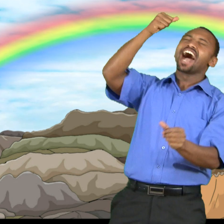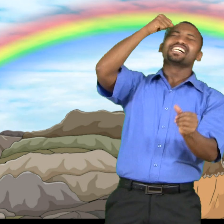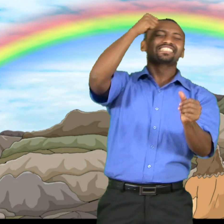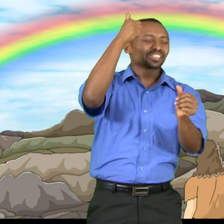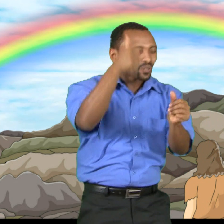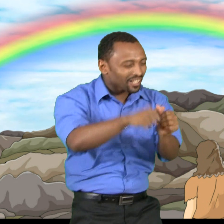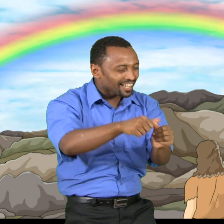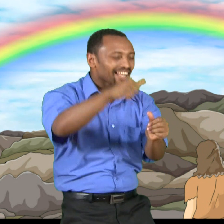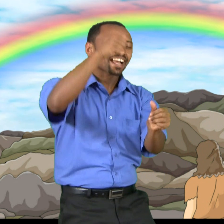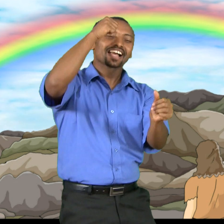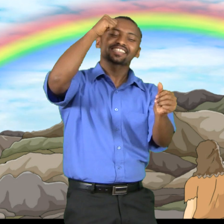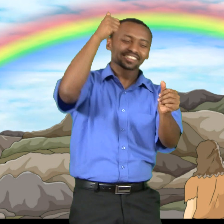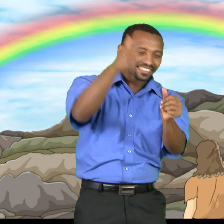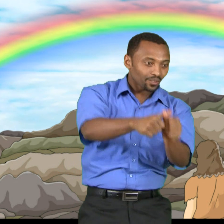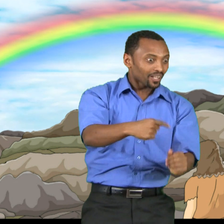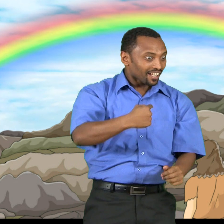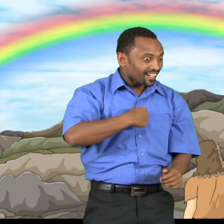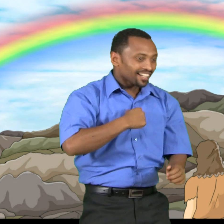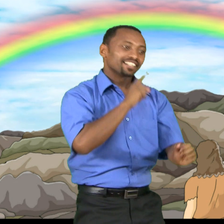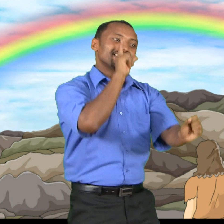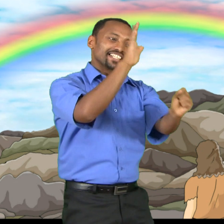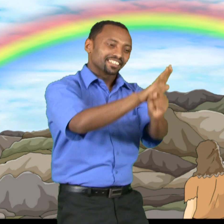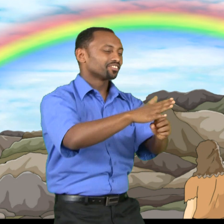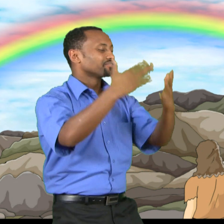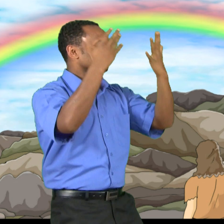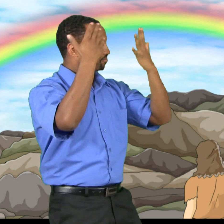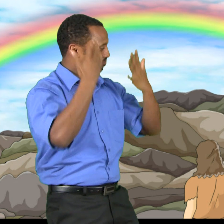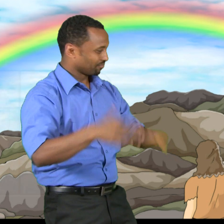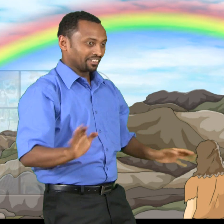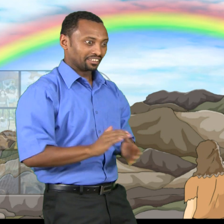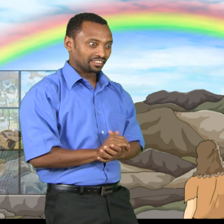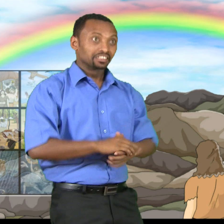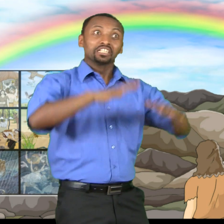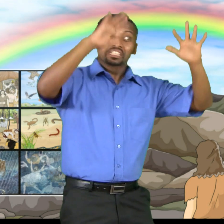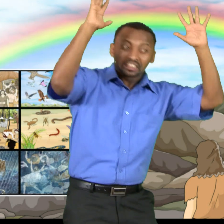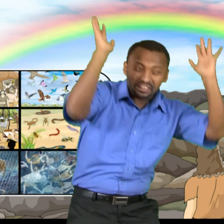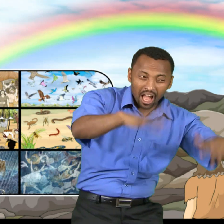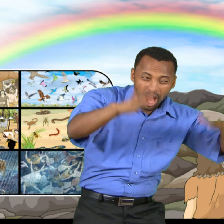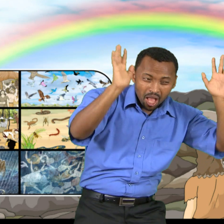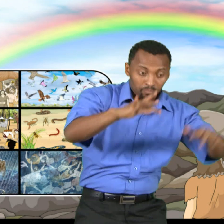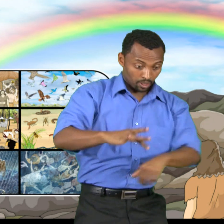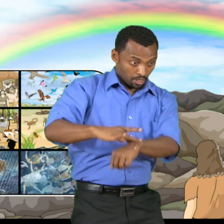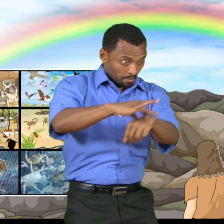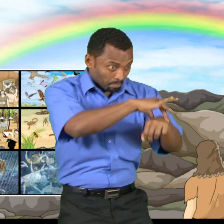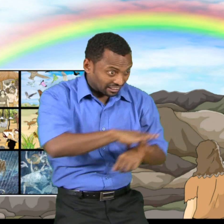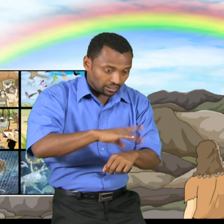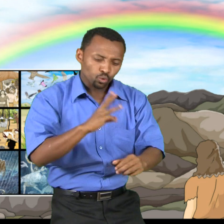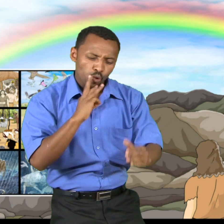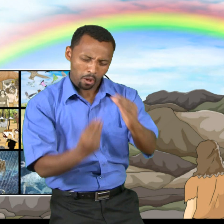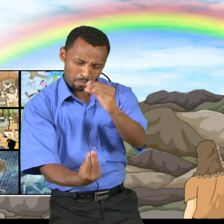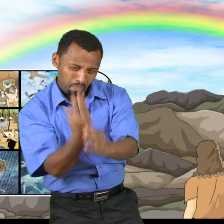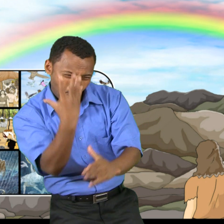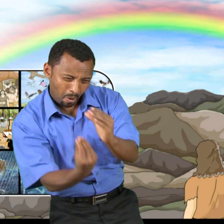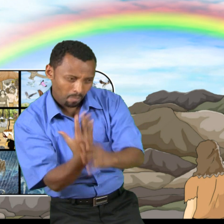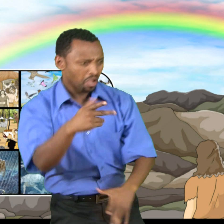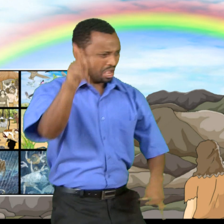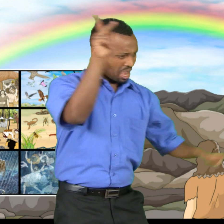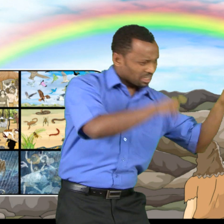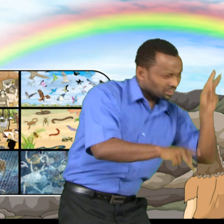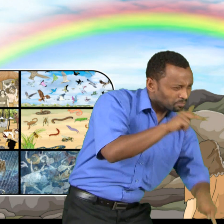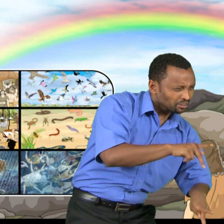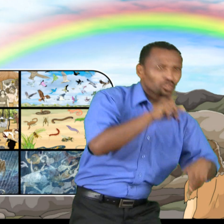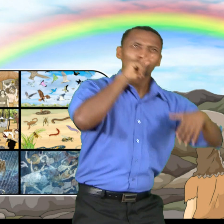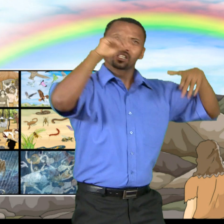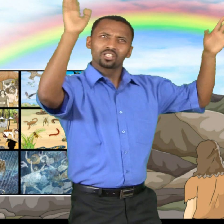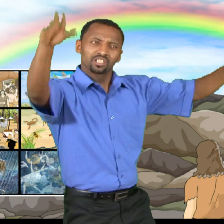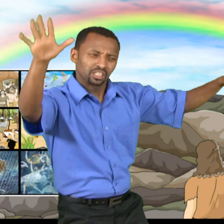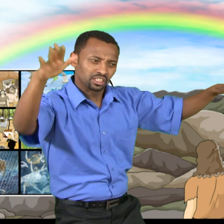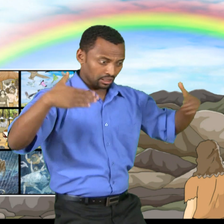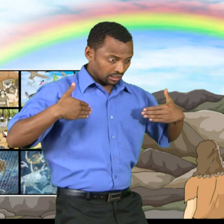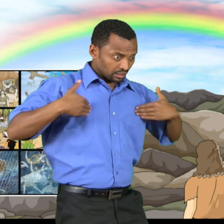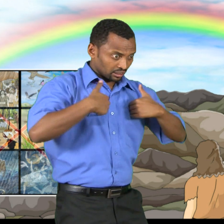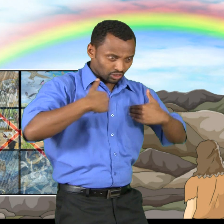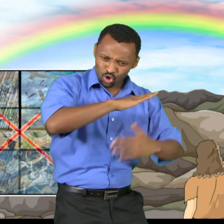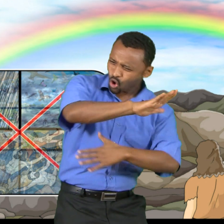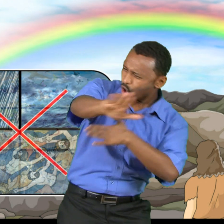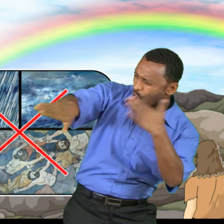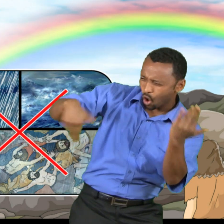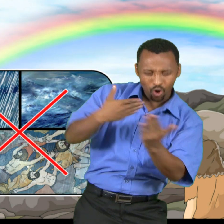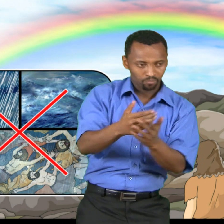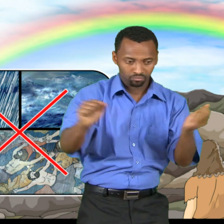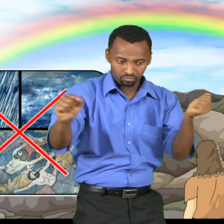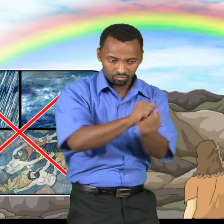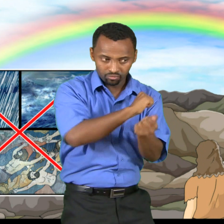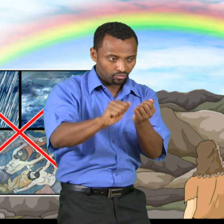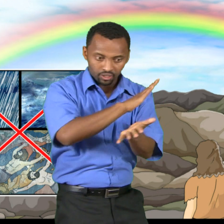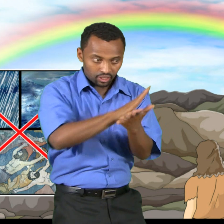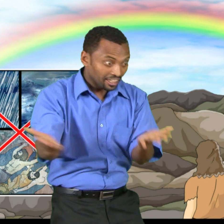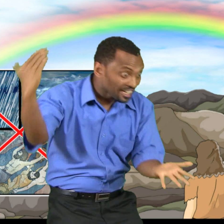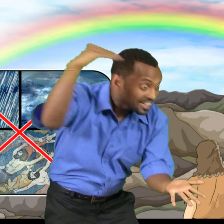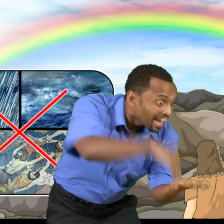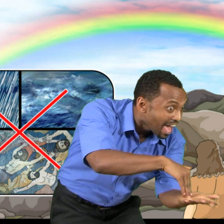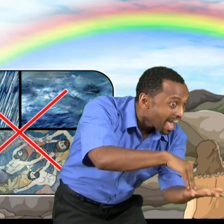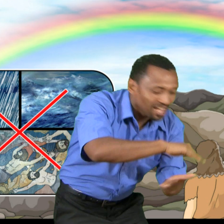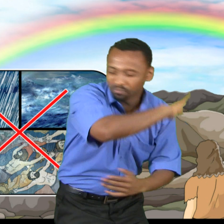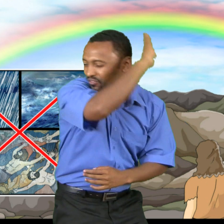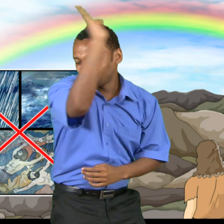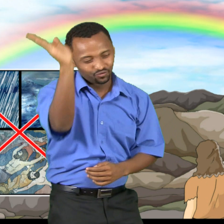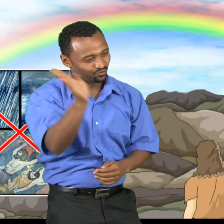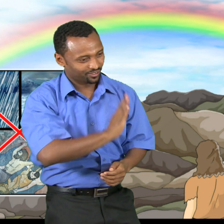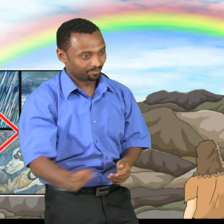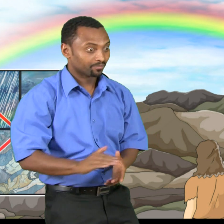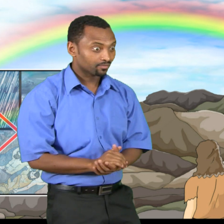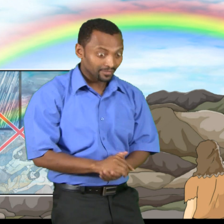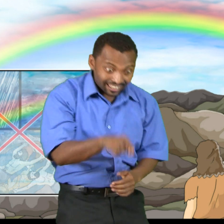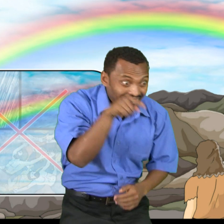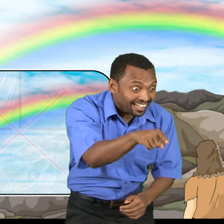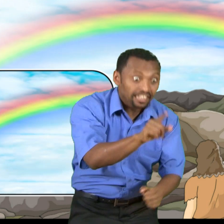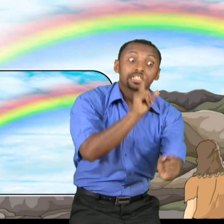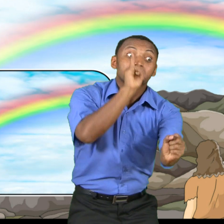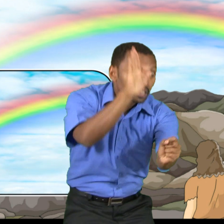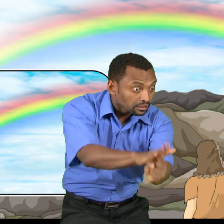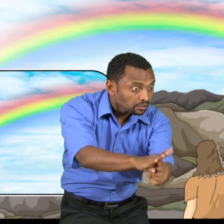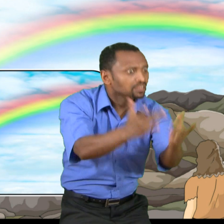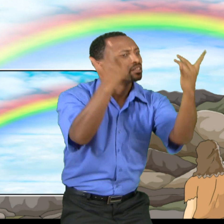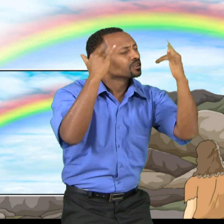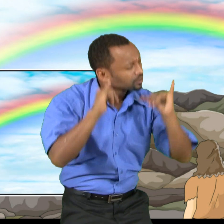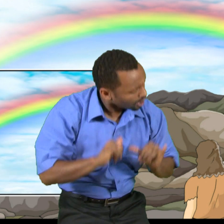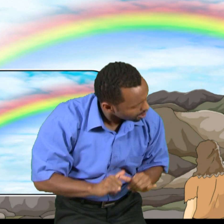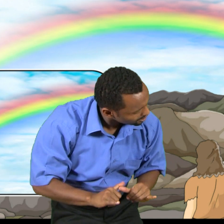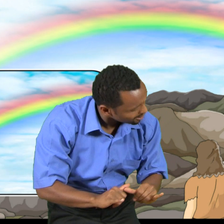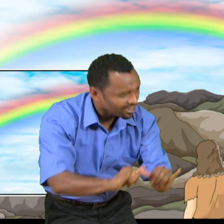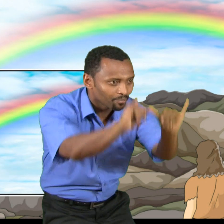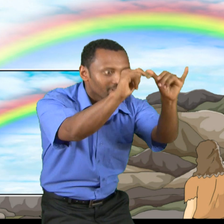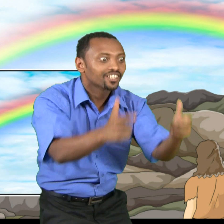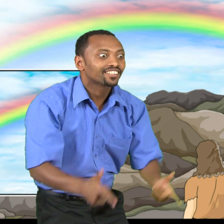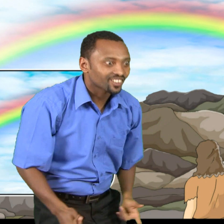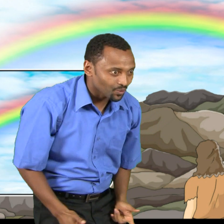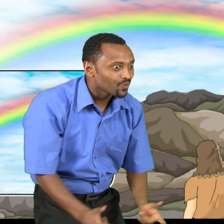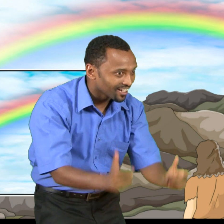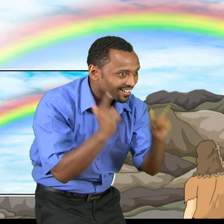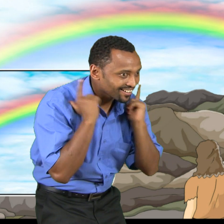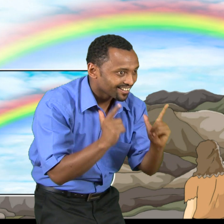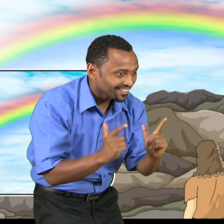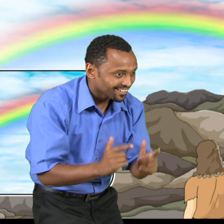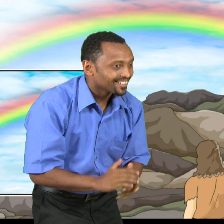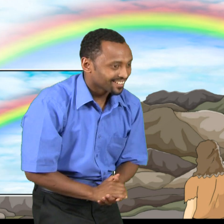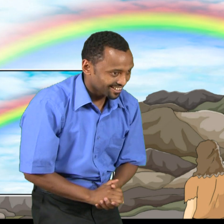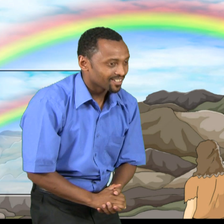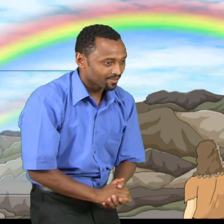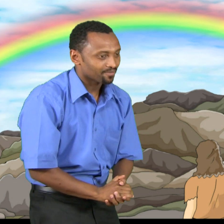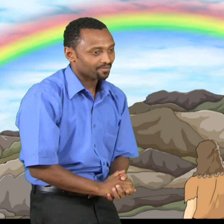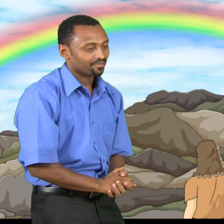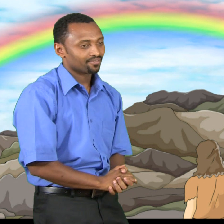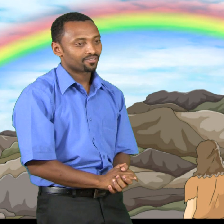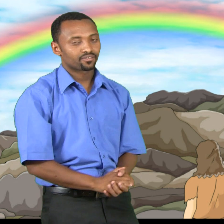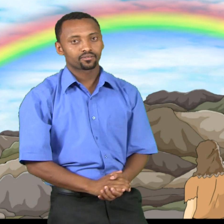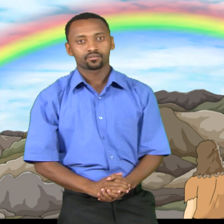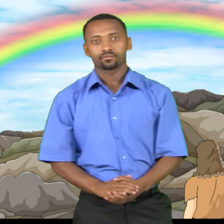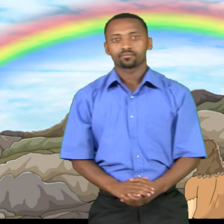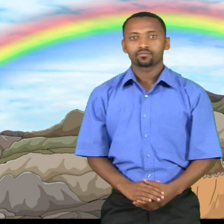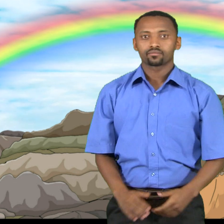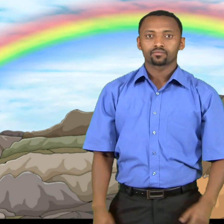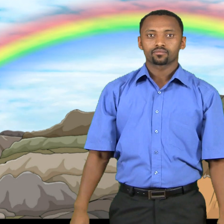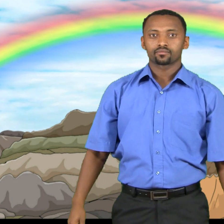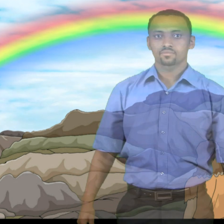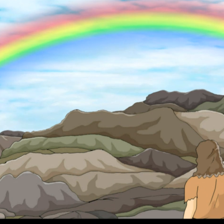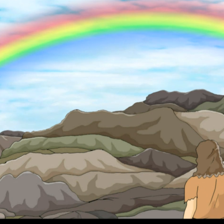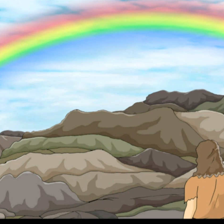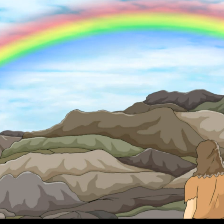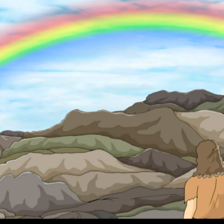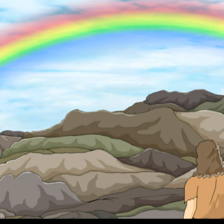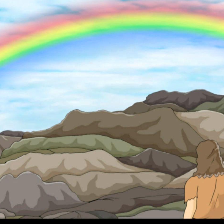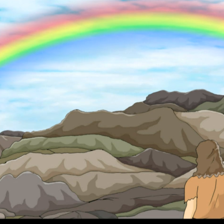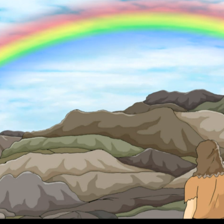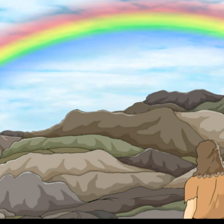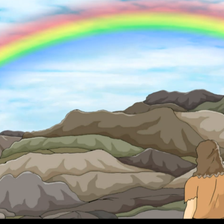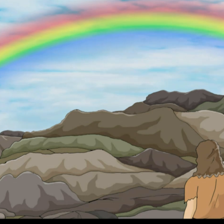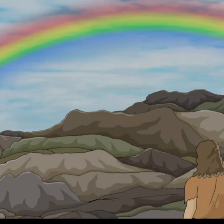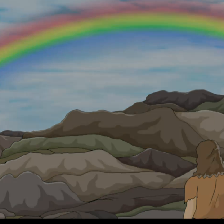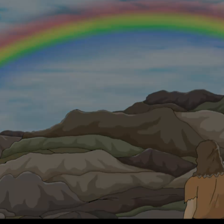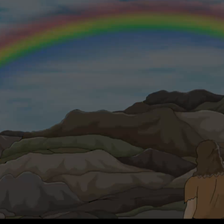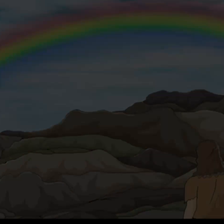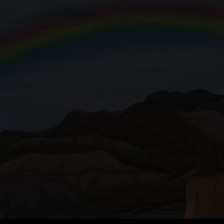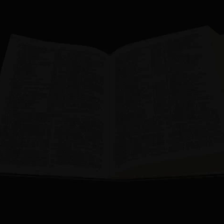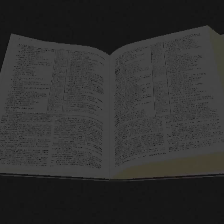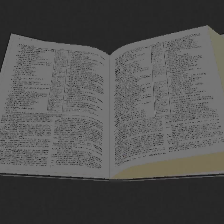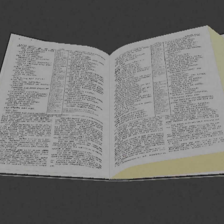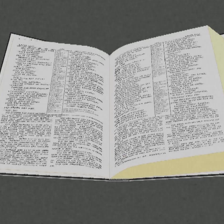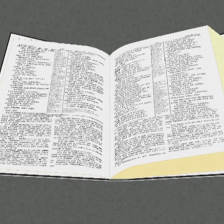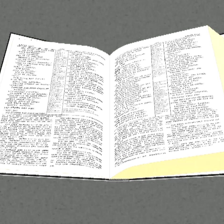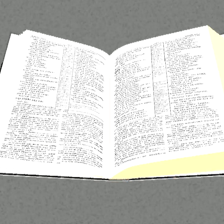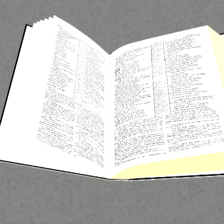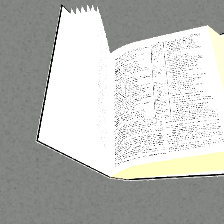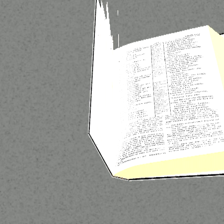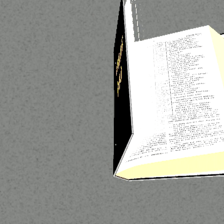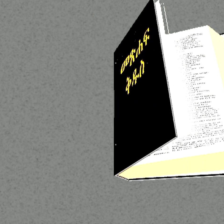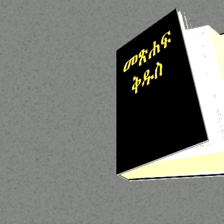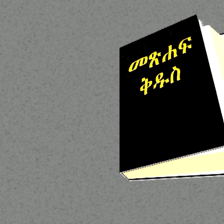Whenever I form clouds over the earth and the rainbow appears in the clouds, I will remember My covenant between Me and you and every living creature of every kind. Never again will the waters become a flood to destroy all life. And whenever the rainbow appears in the clouds, I will see it and remember the everlasting covenant between God and every living creature of every kind that is on the earth.”